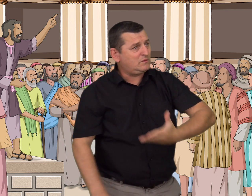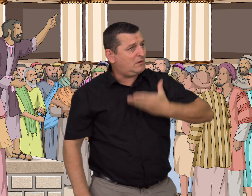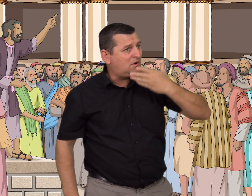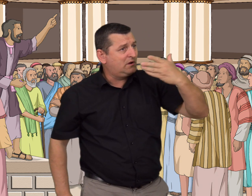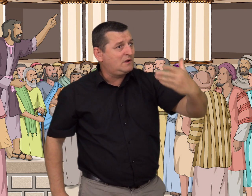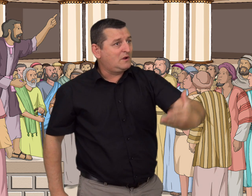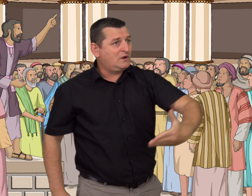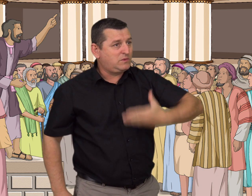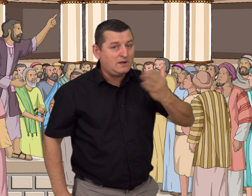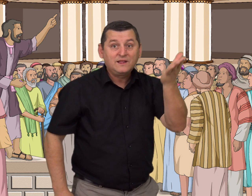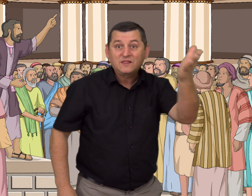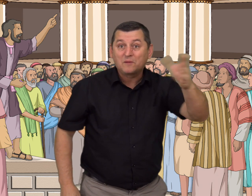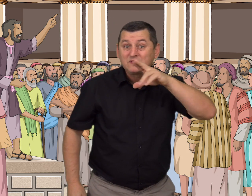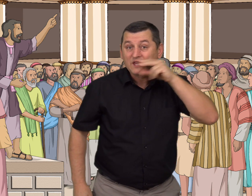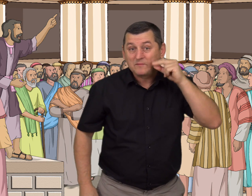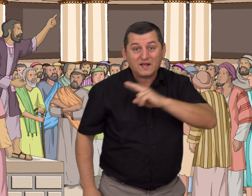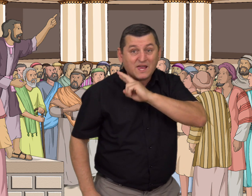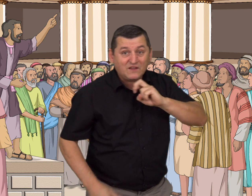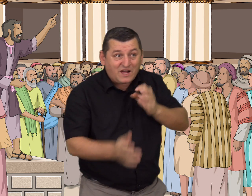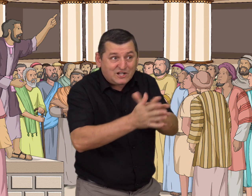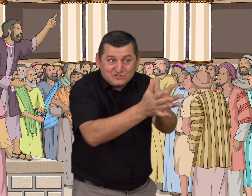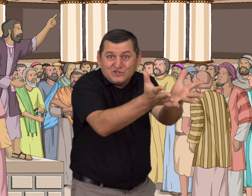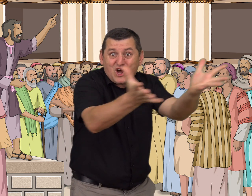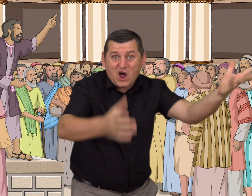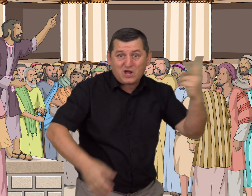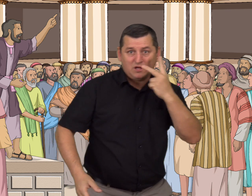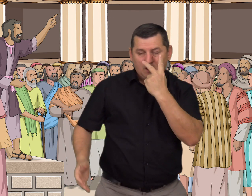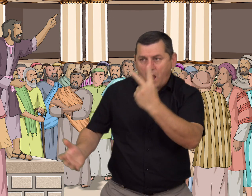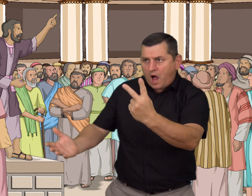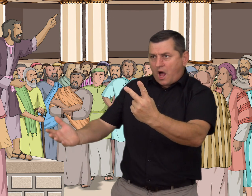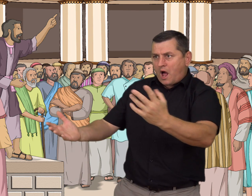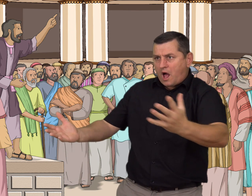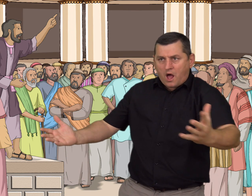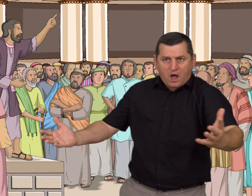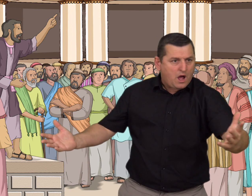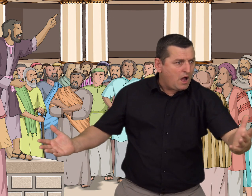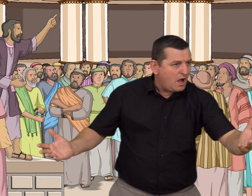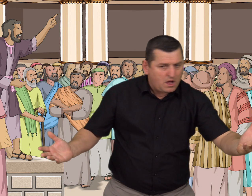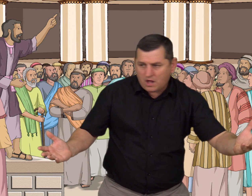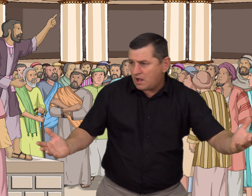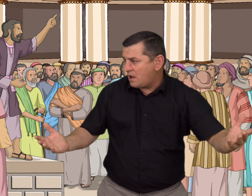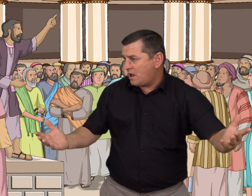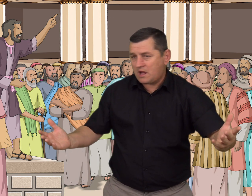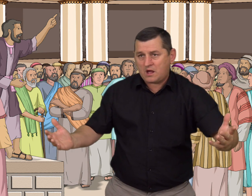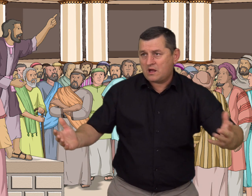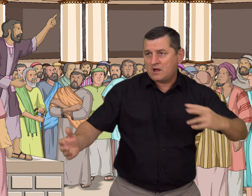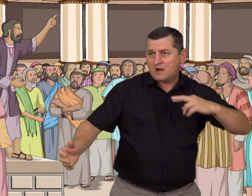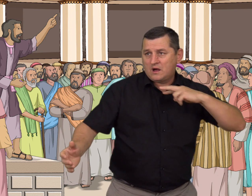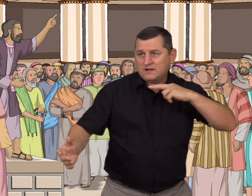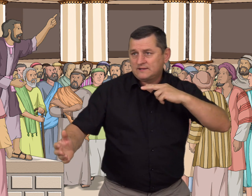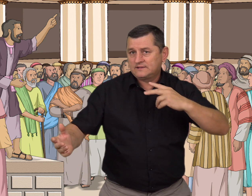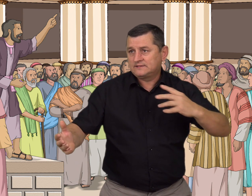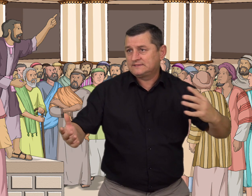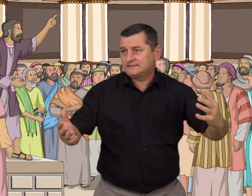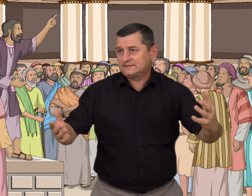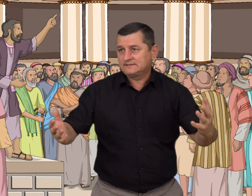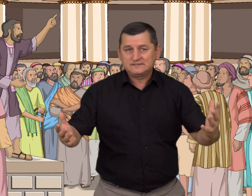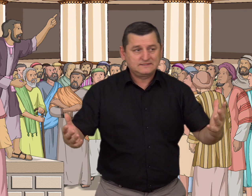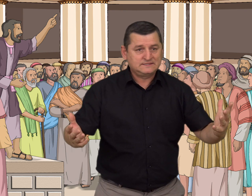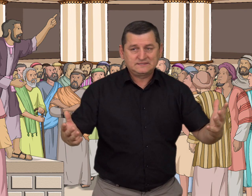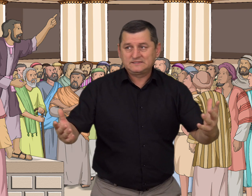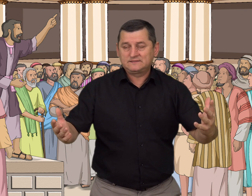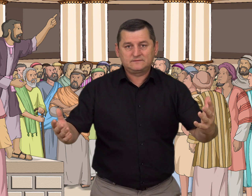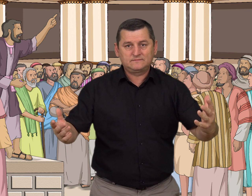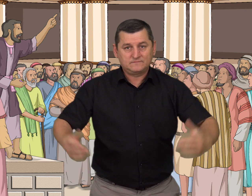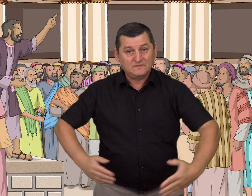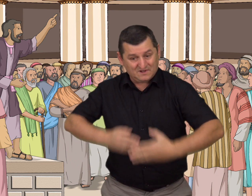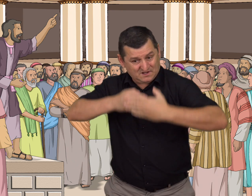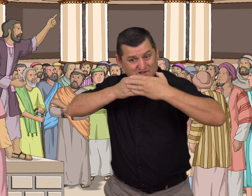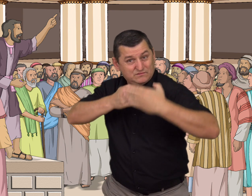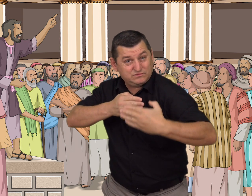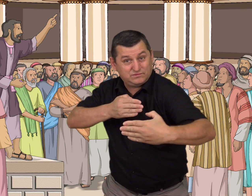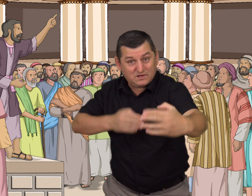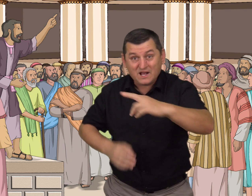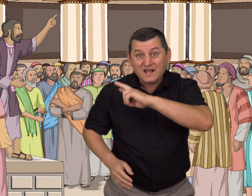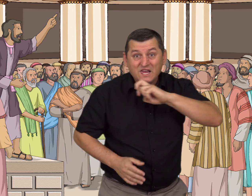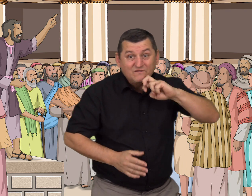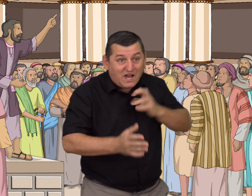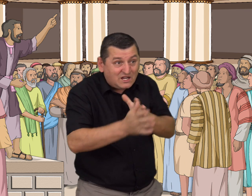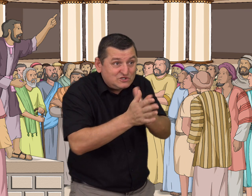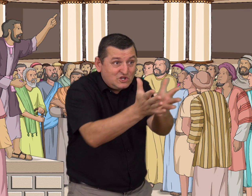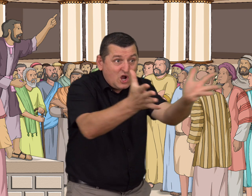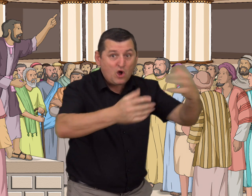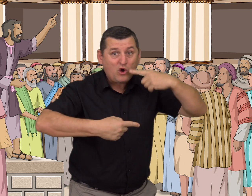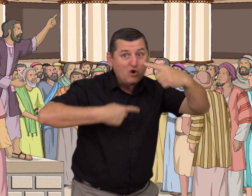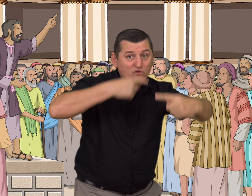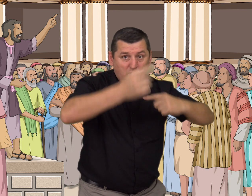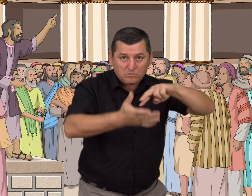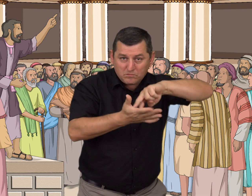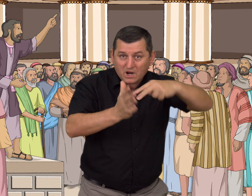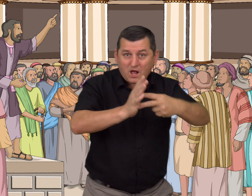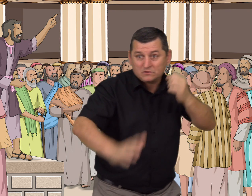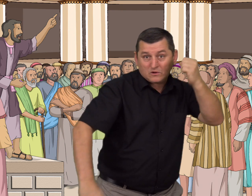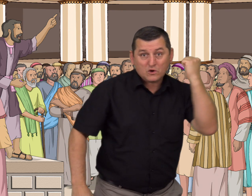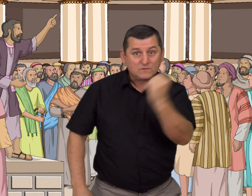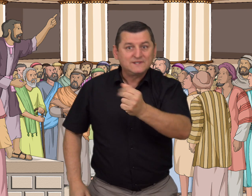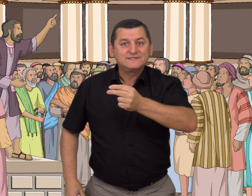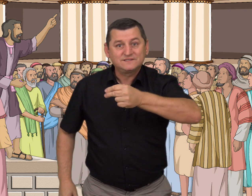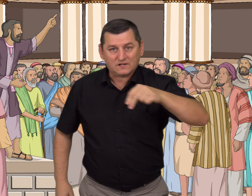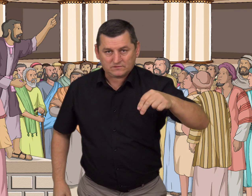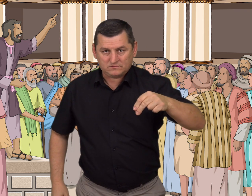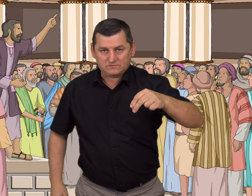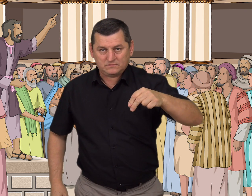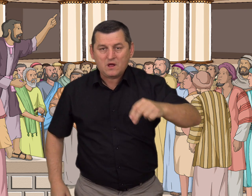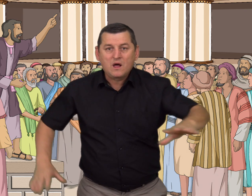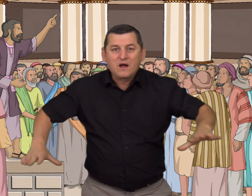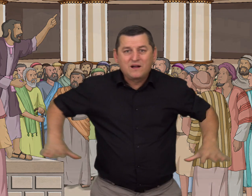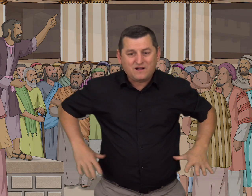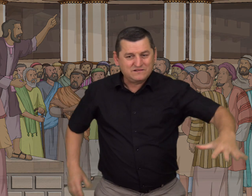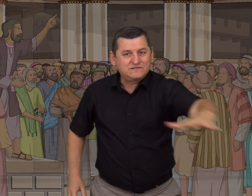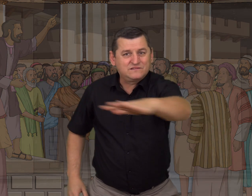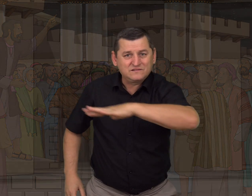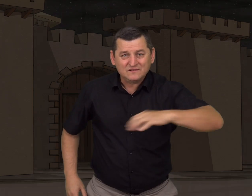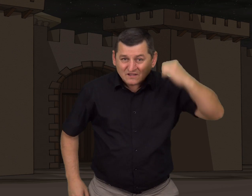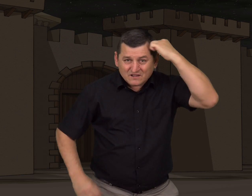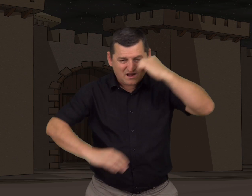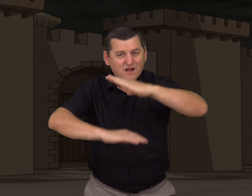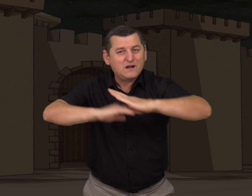After many days had passed, the Jews conspired to kill him, but Saul learned of their plot.